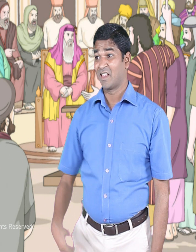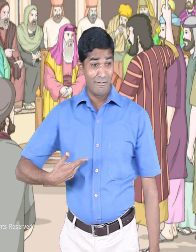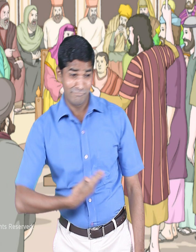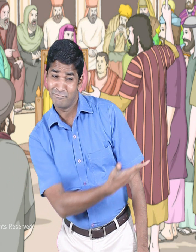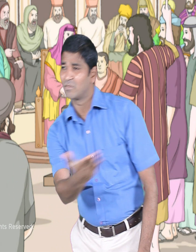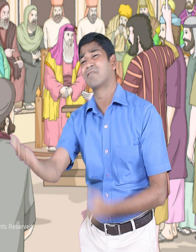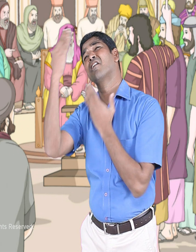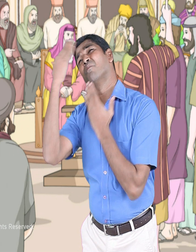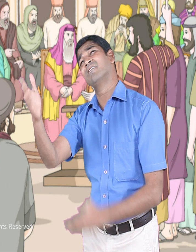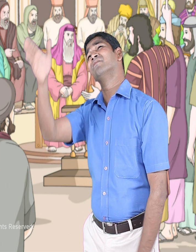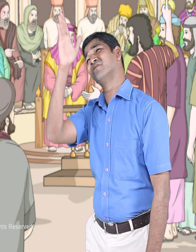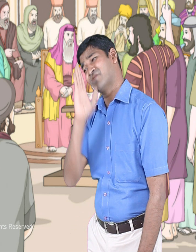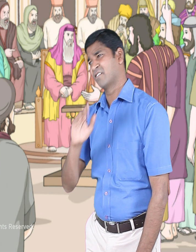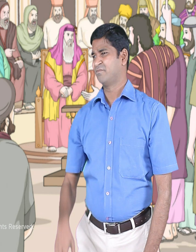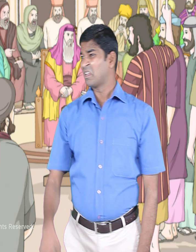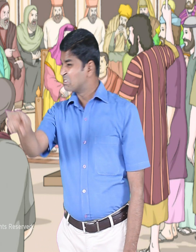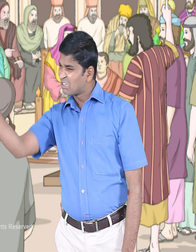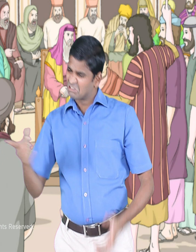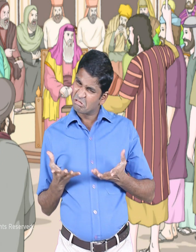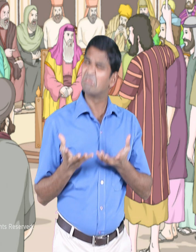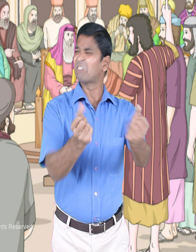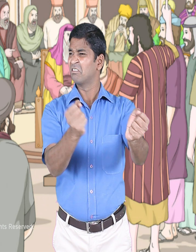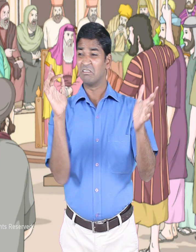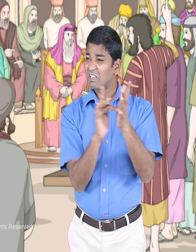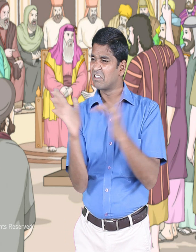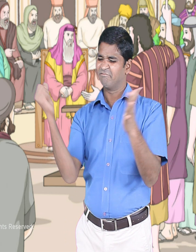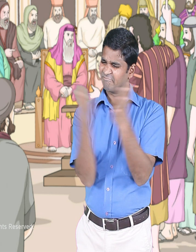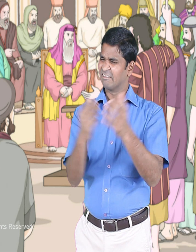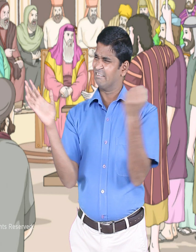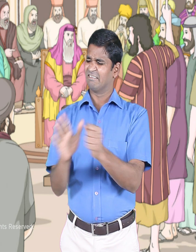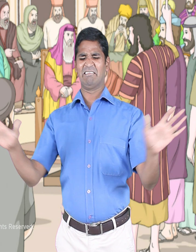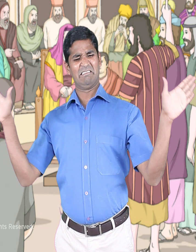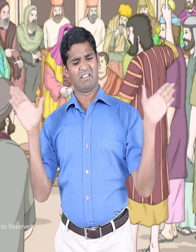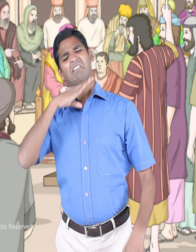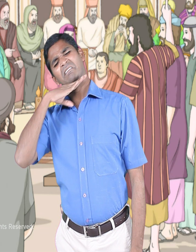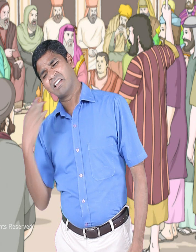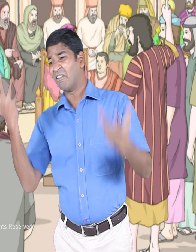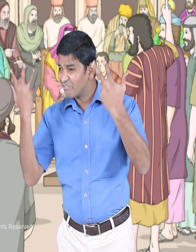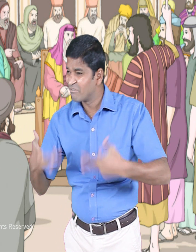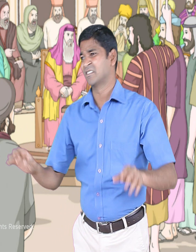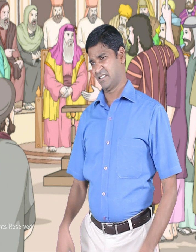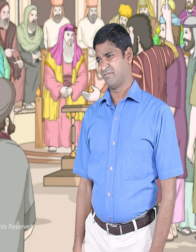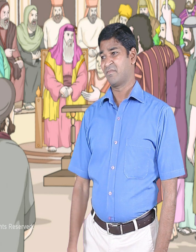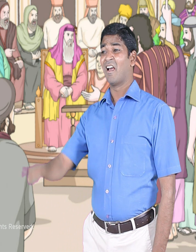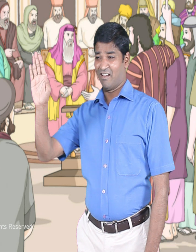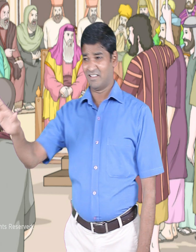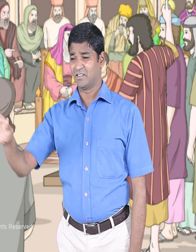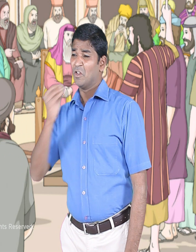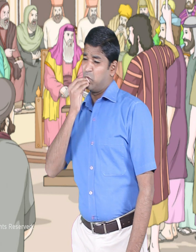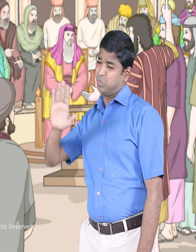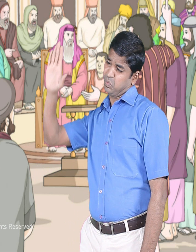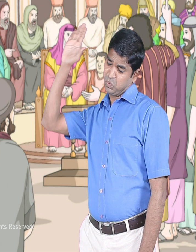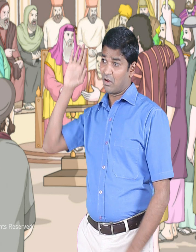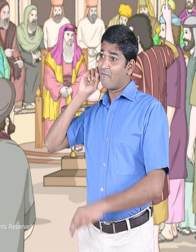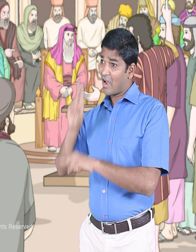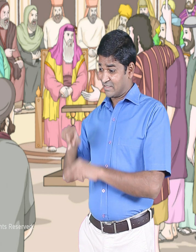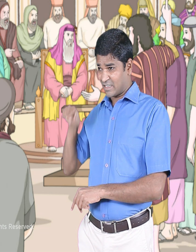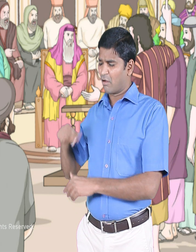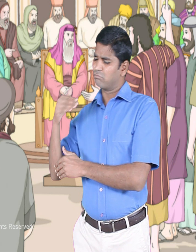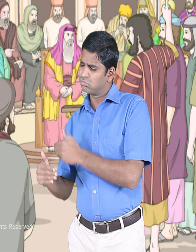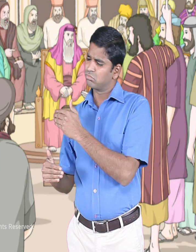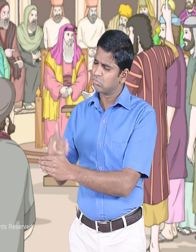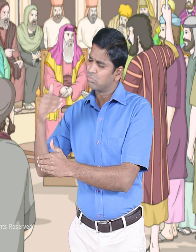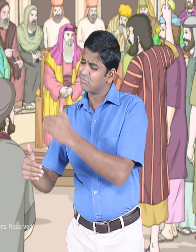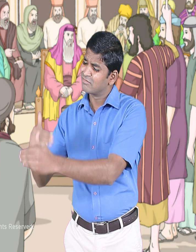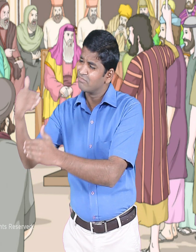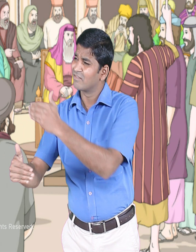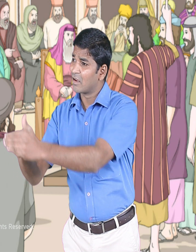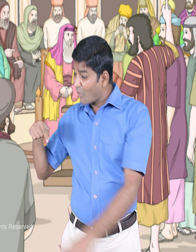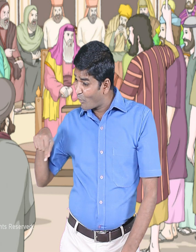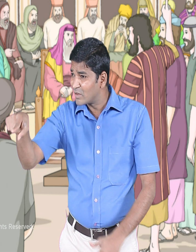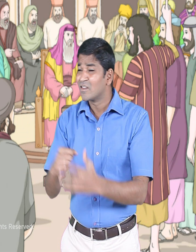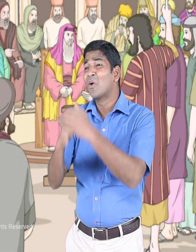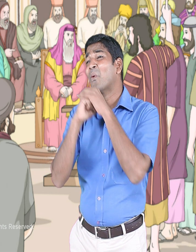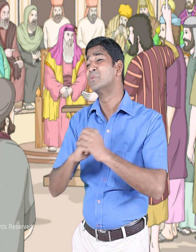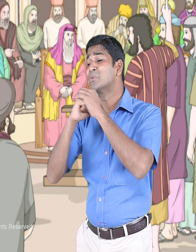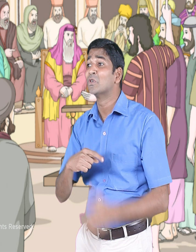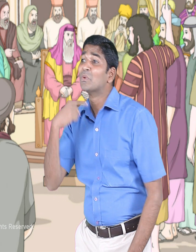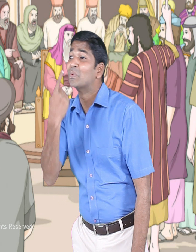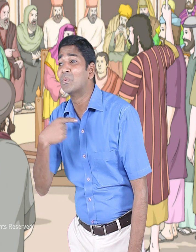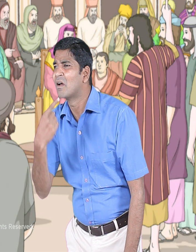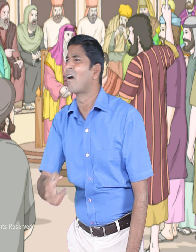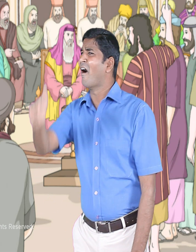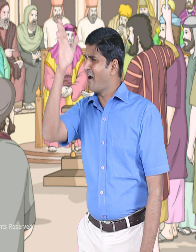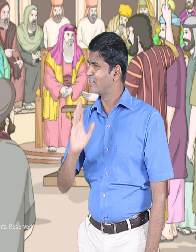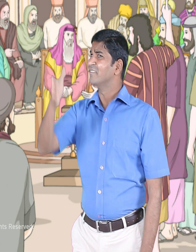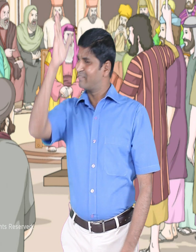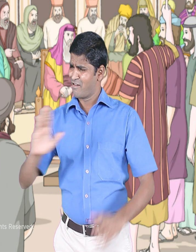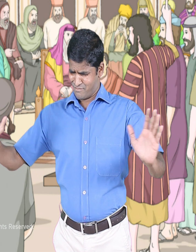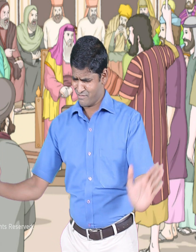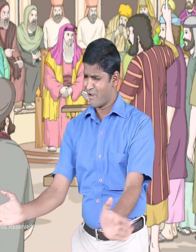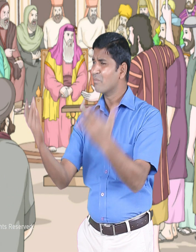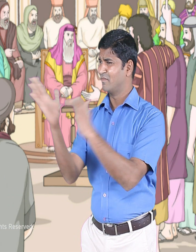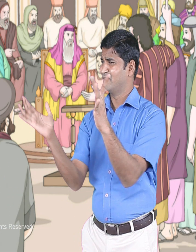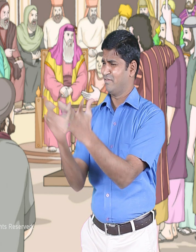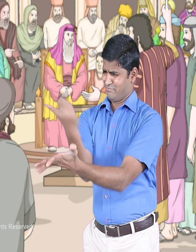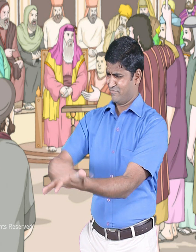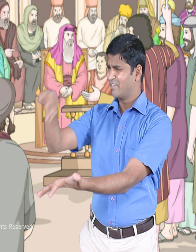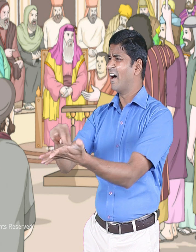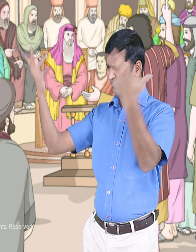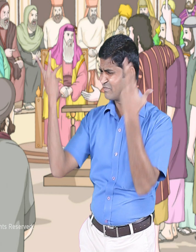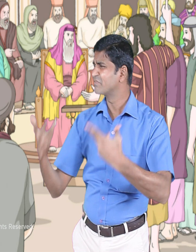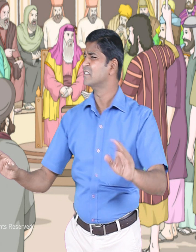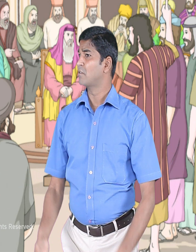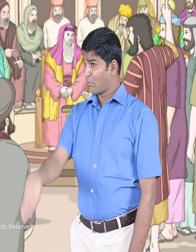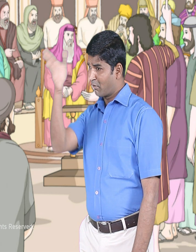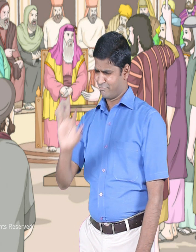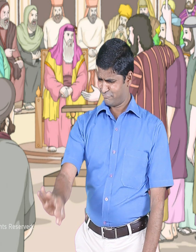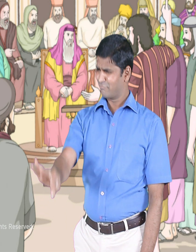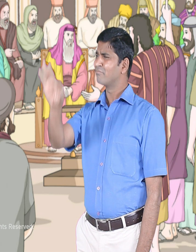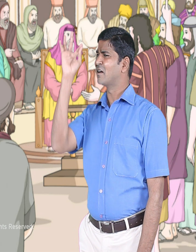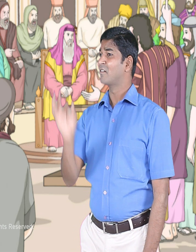The God of our fathers raised up Jesus, whom you had killed by hanging Him on a tree.